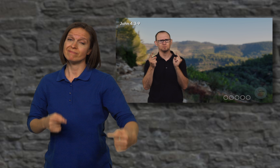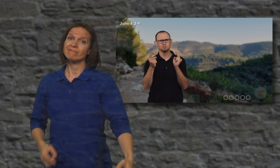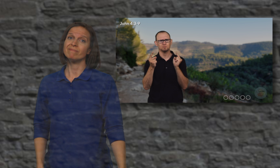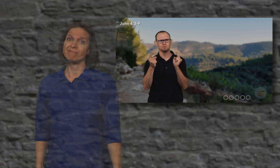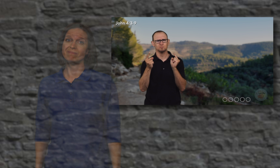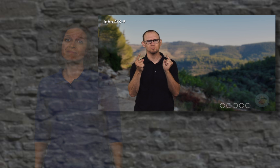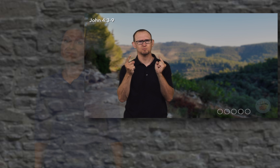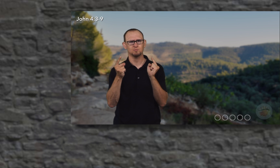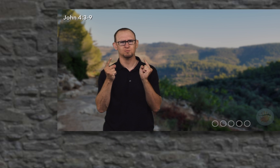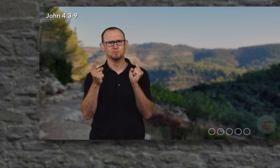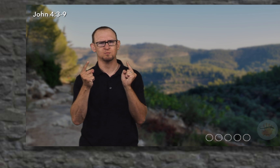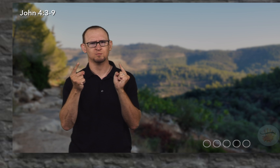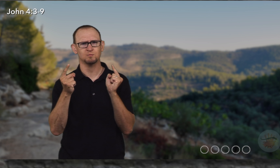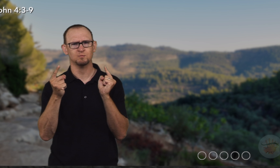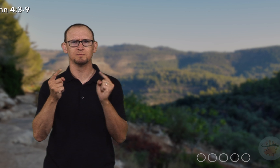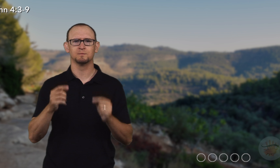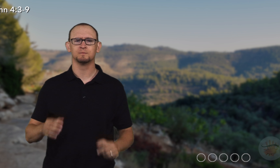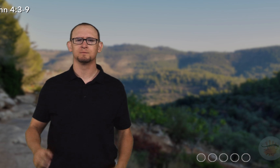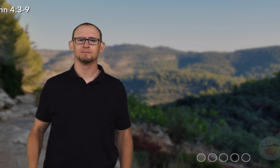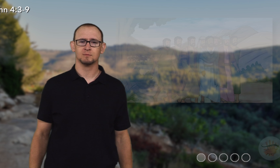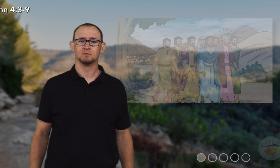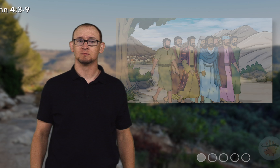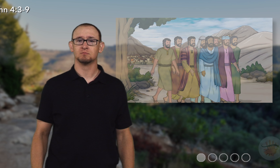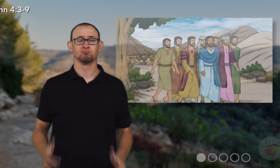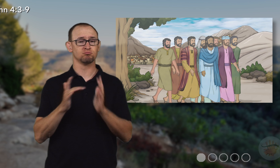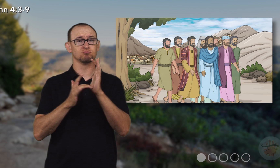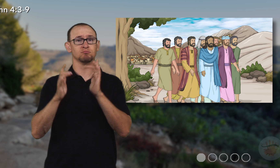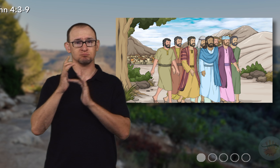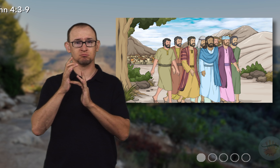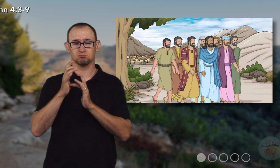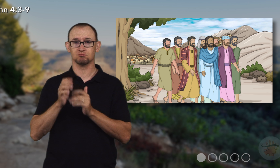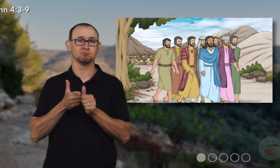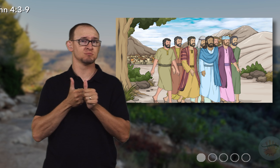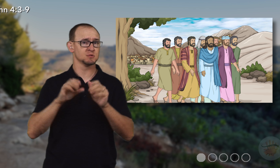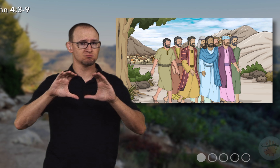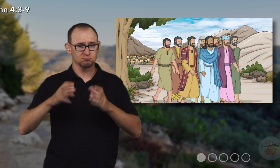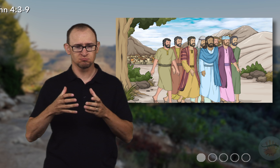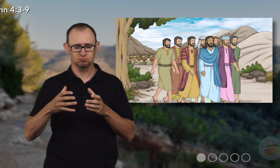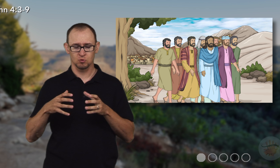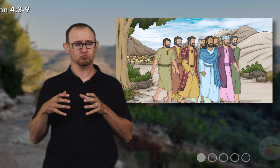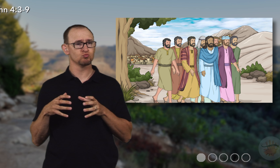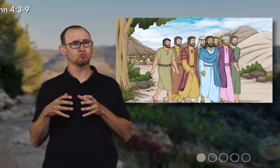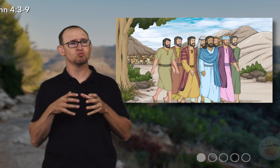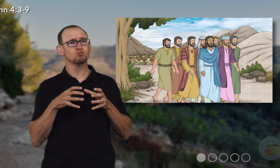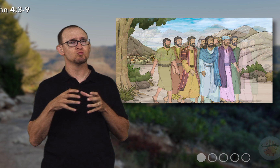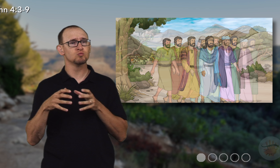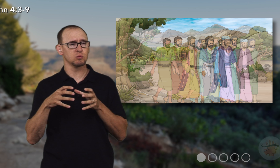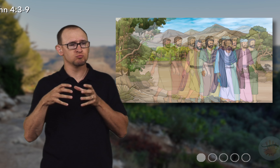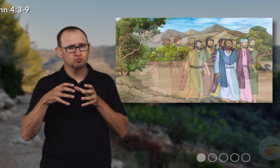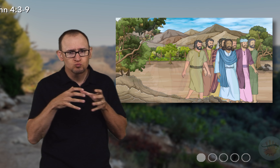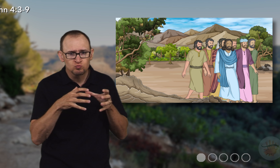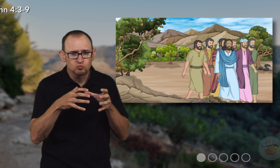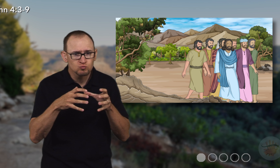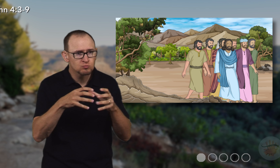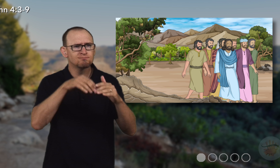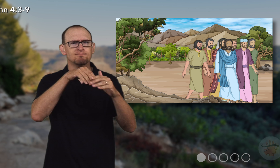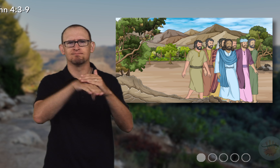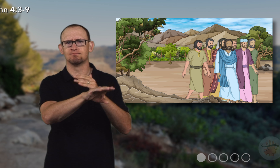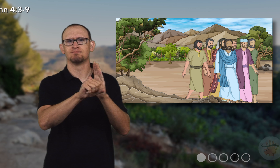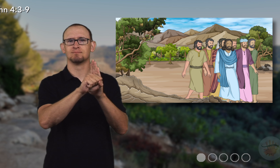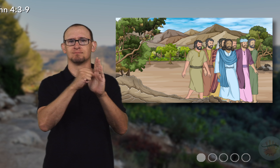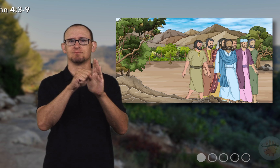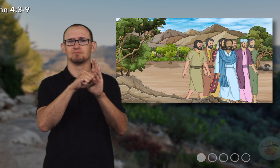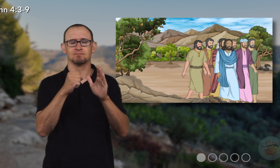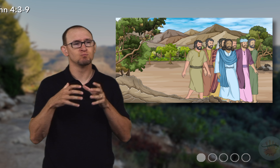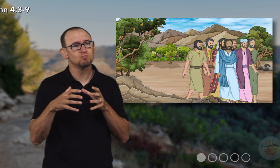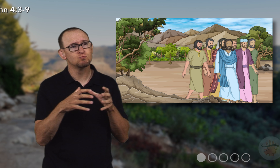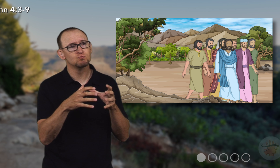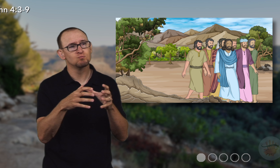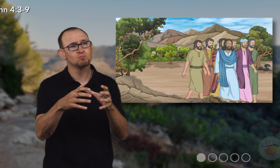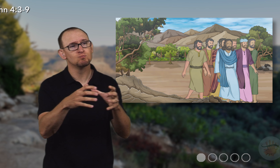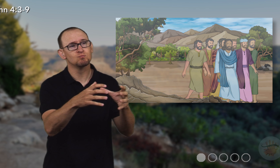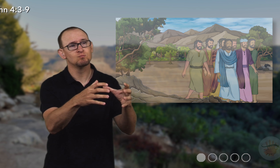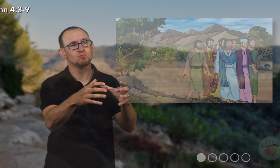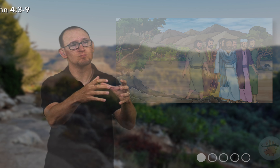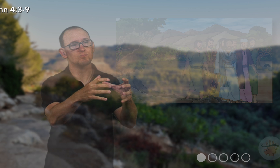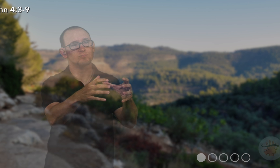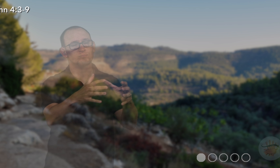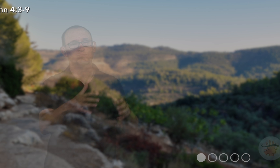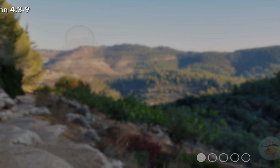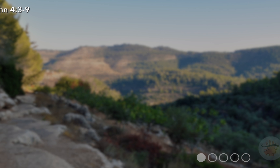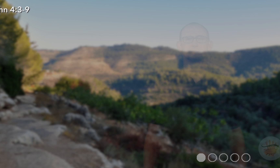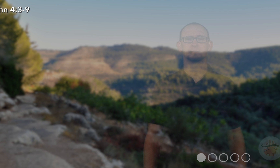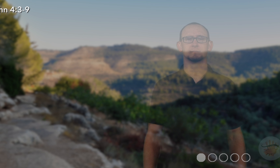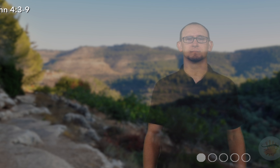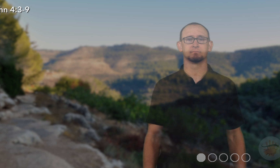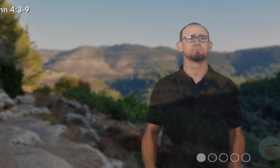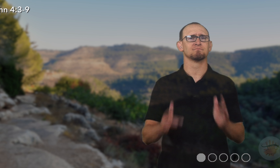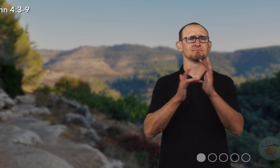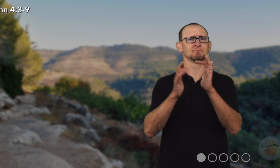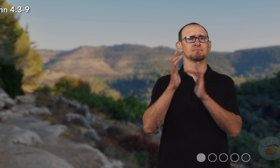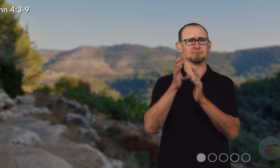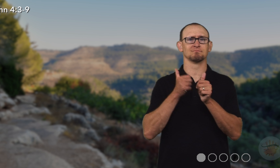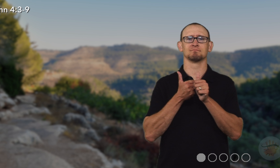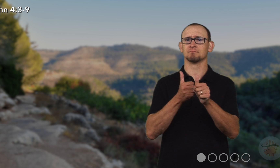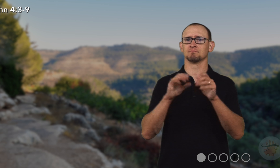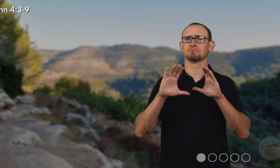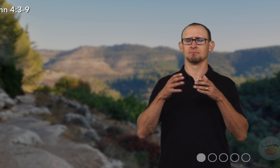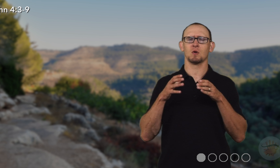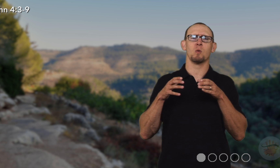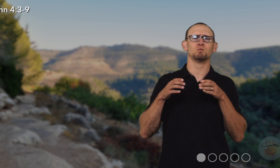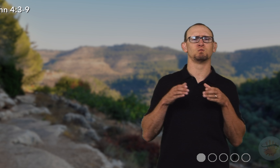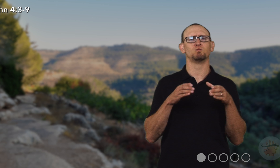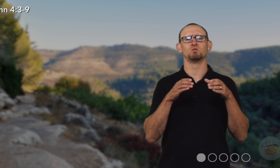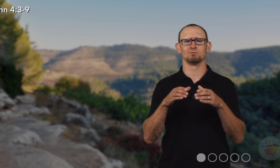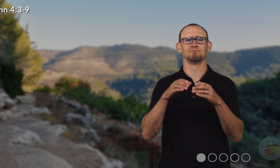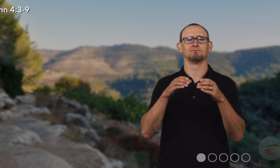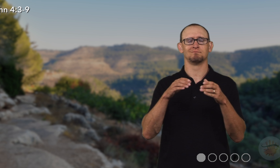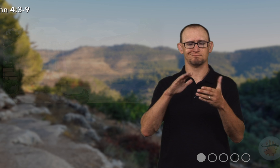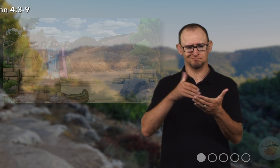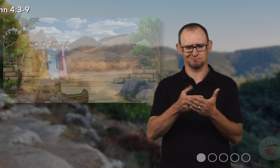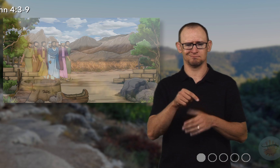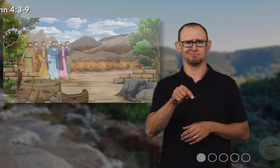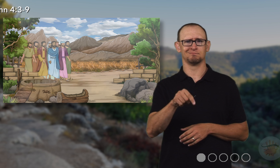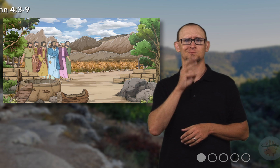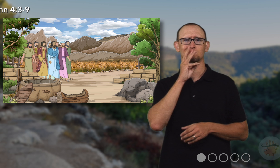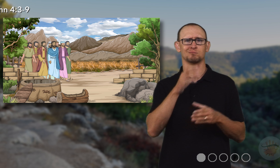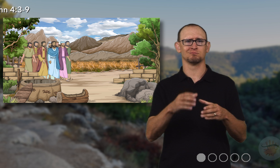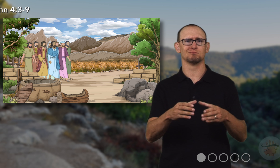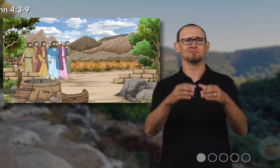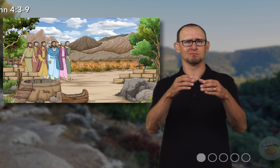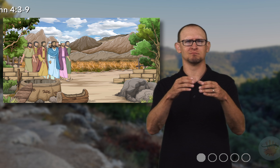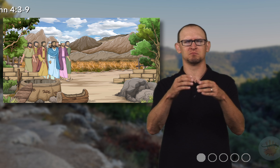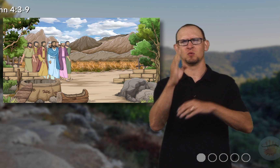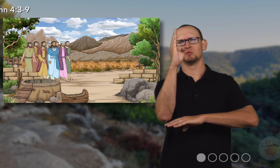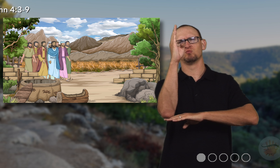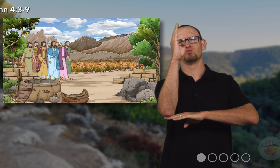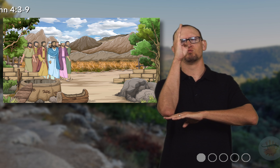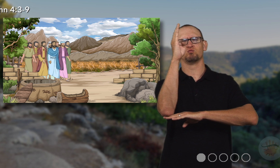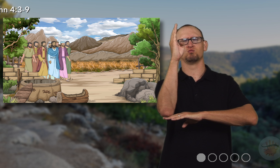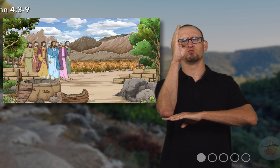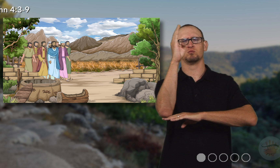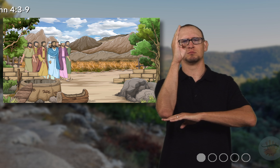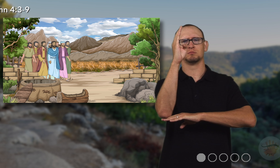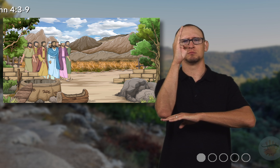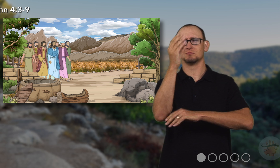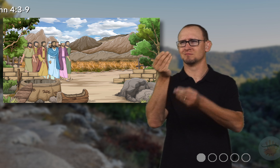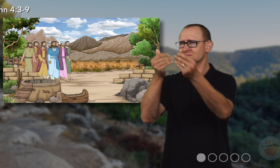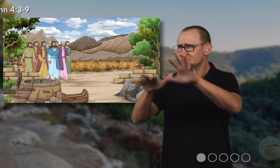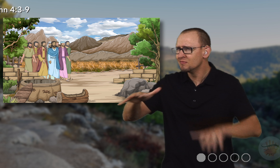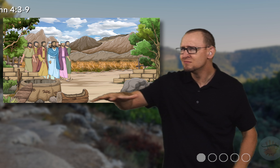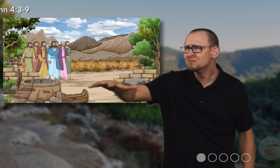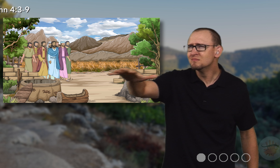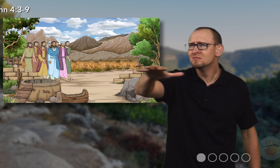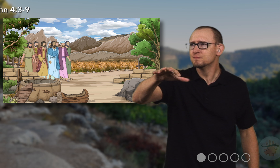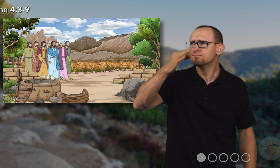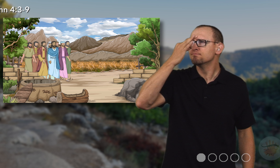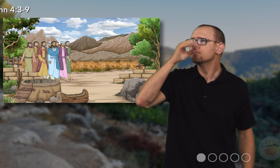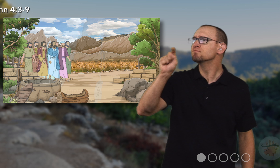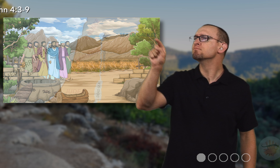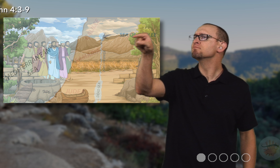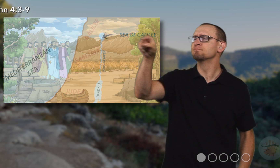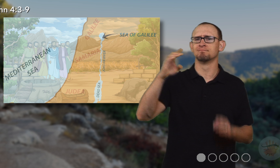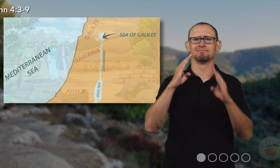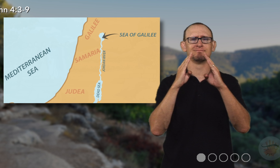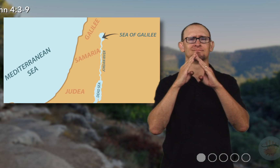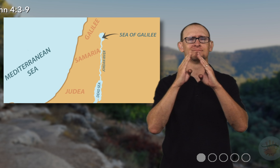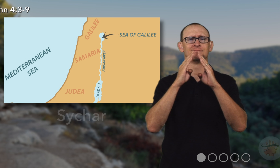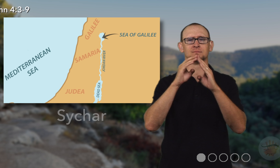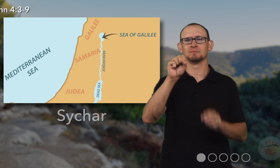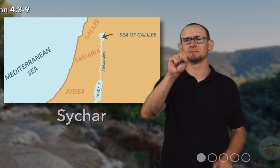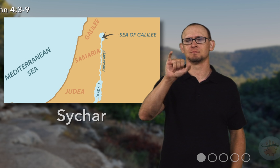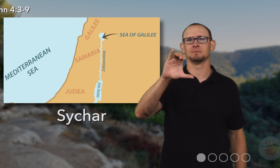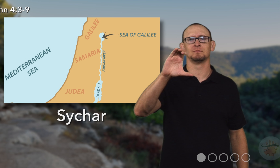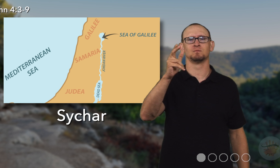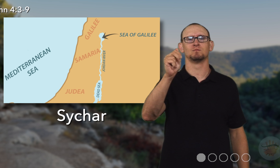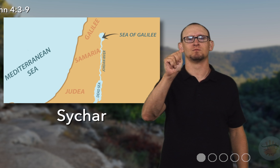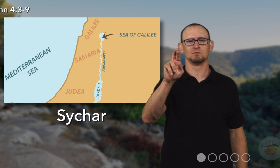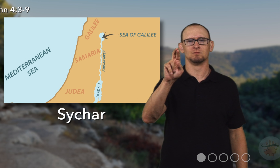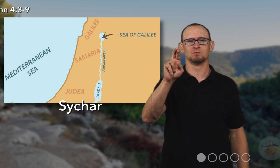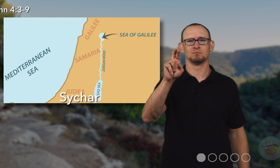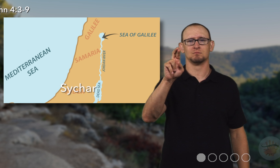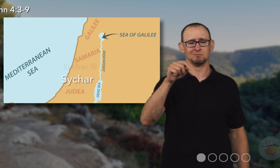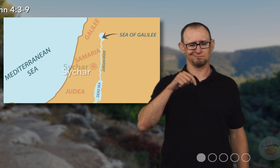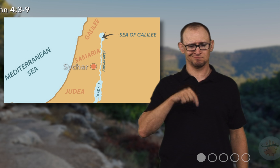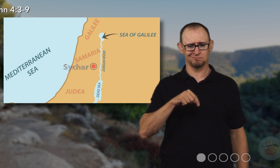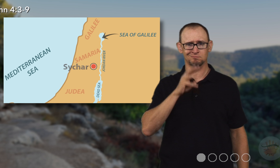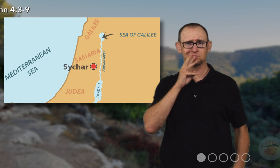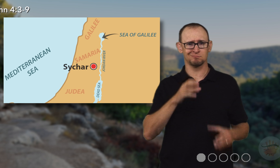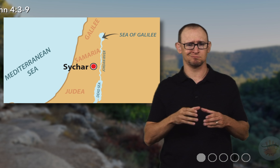He left Judea and returned to Galilee. Now He had to pass through Samaria.